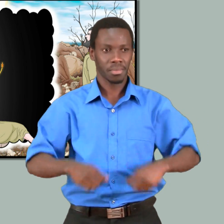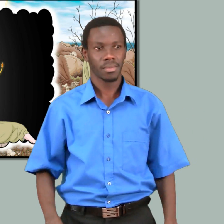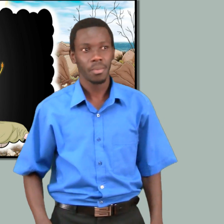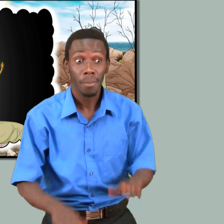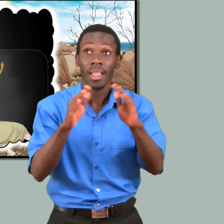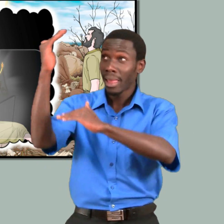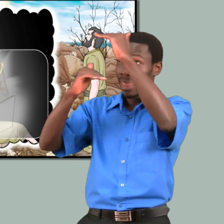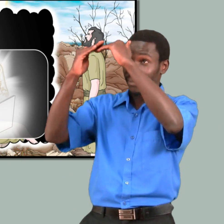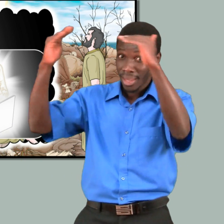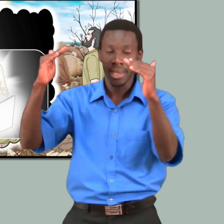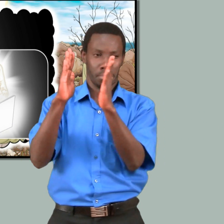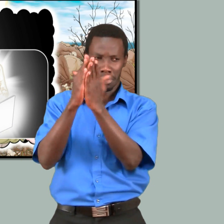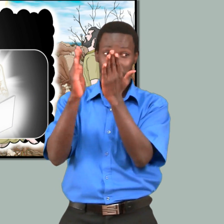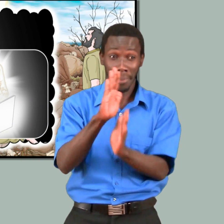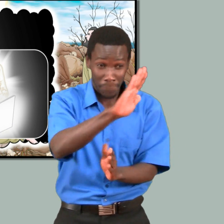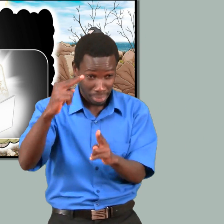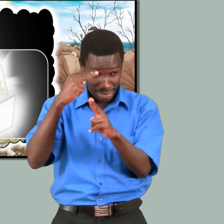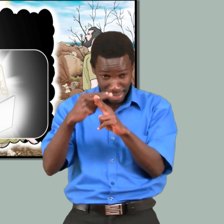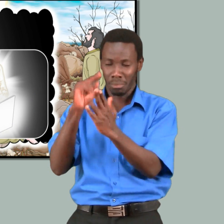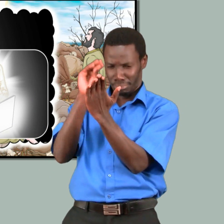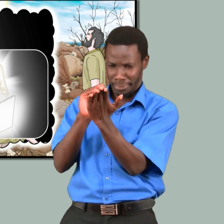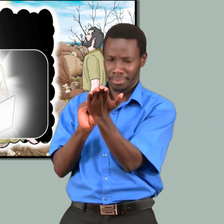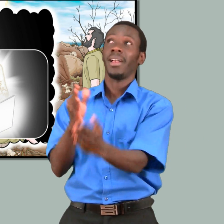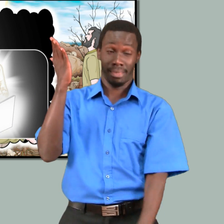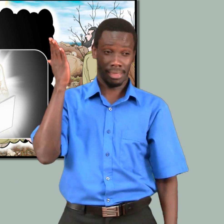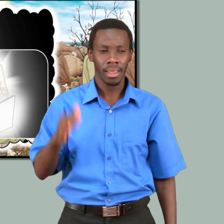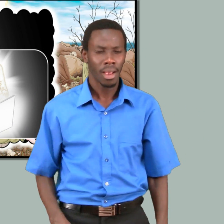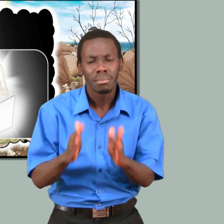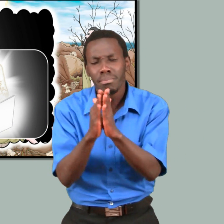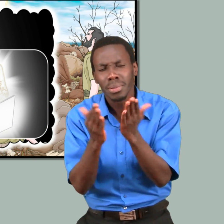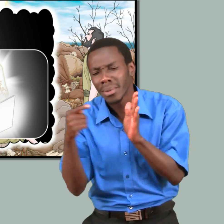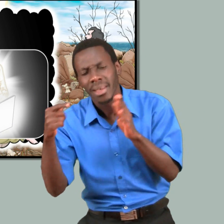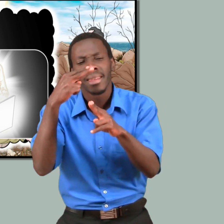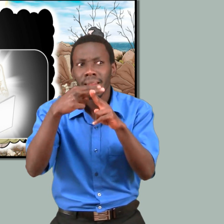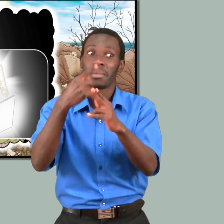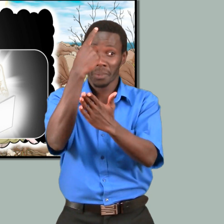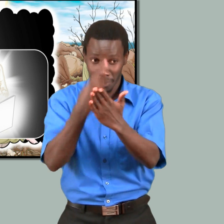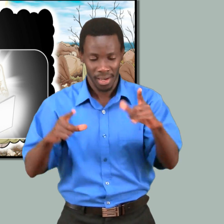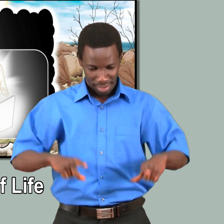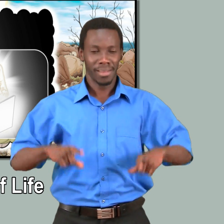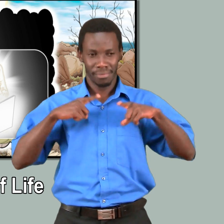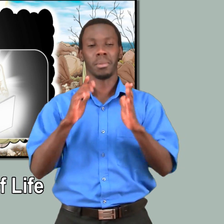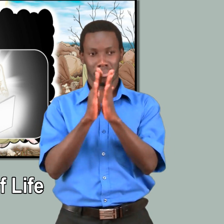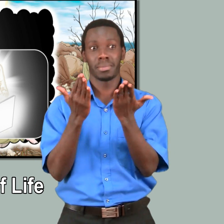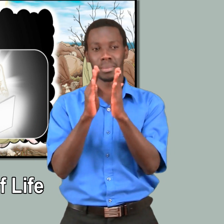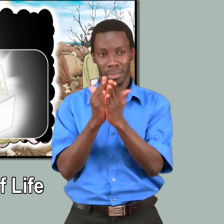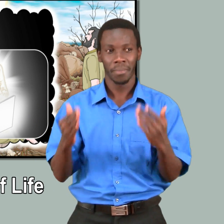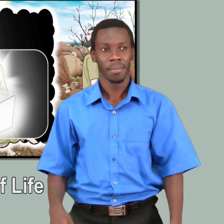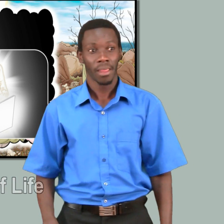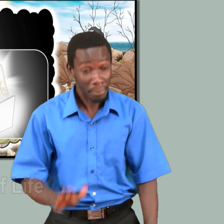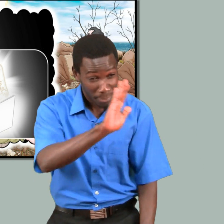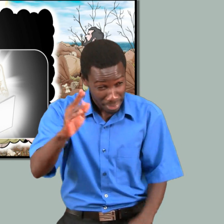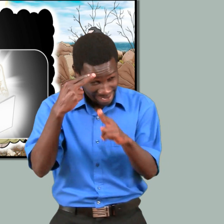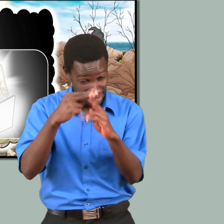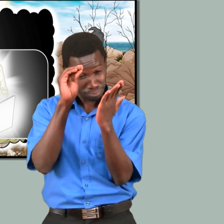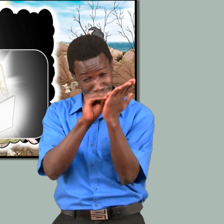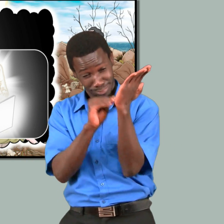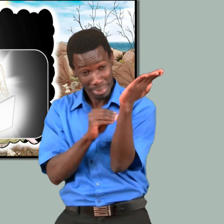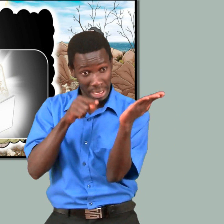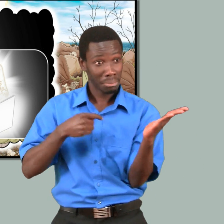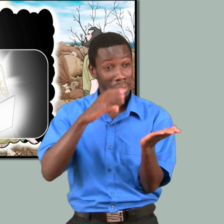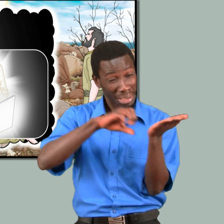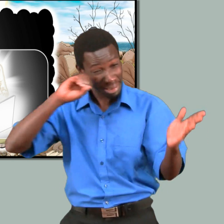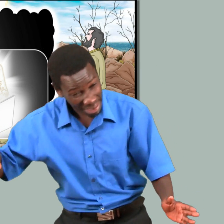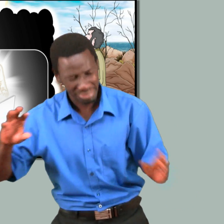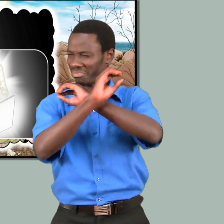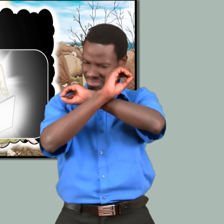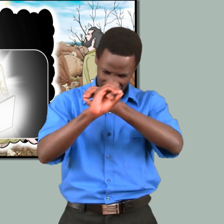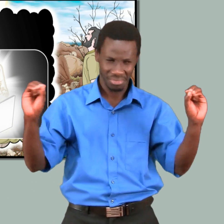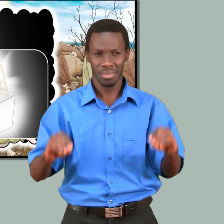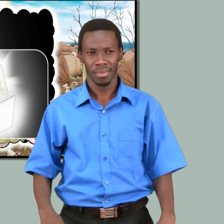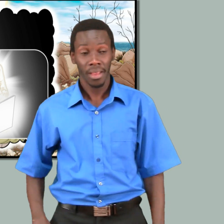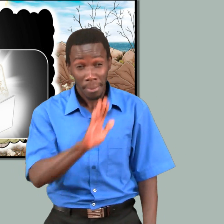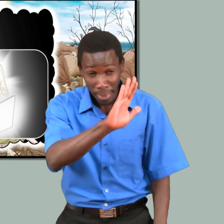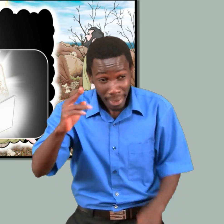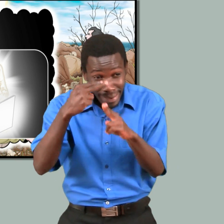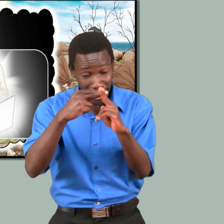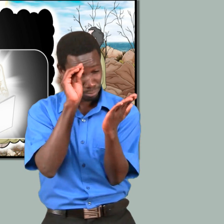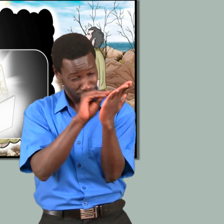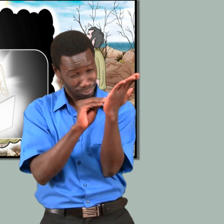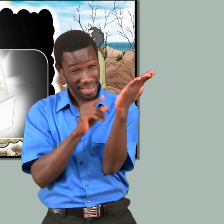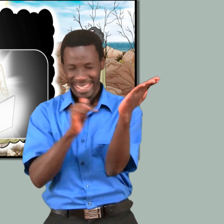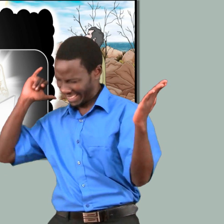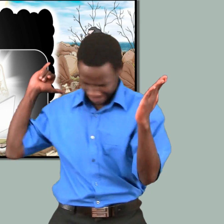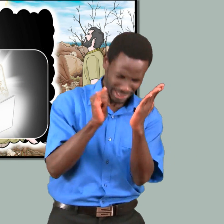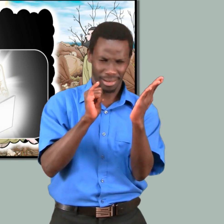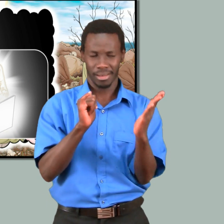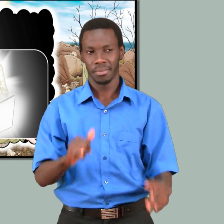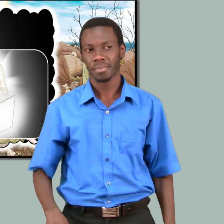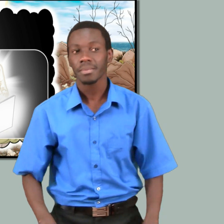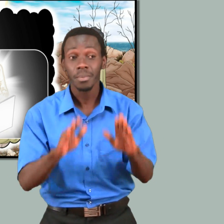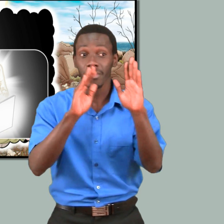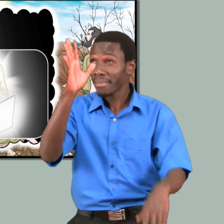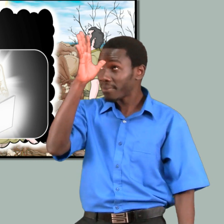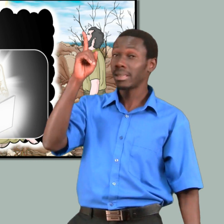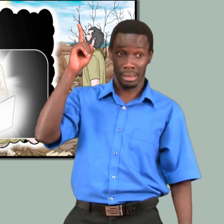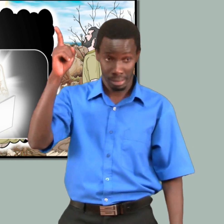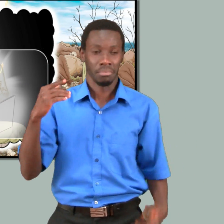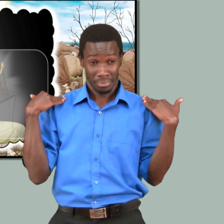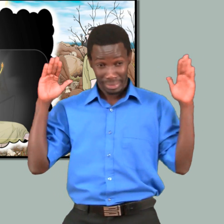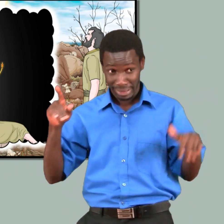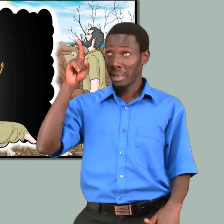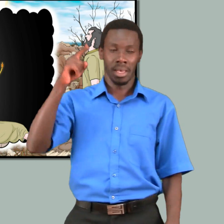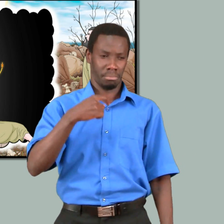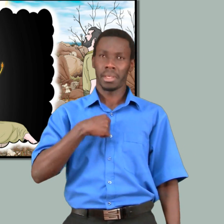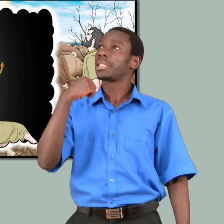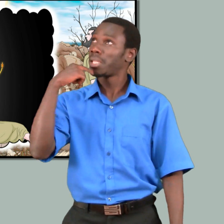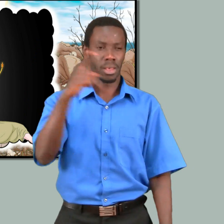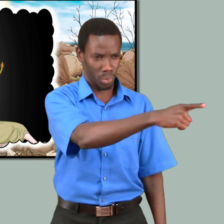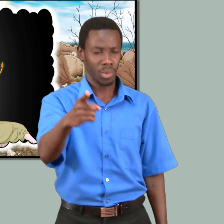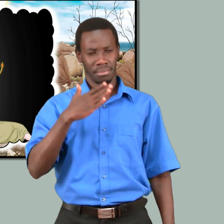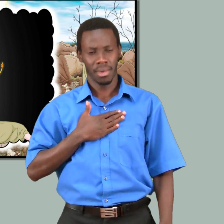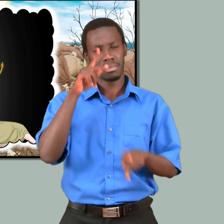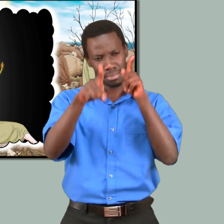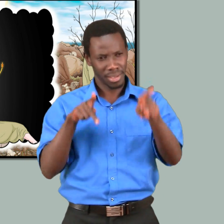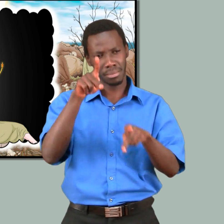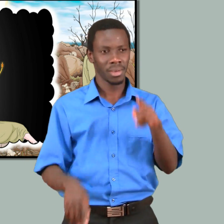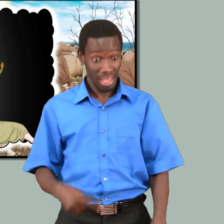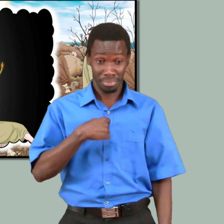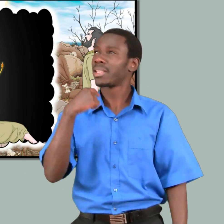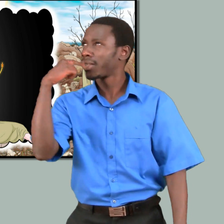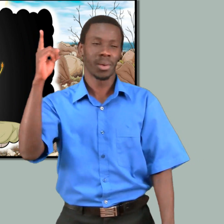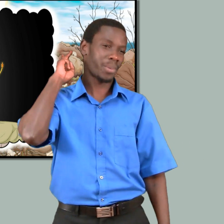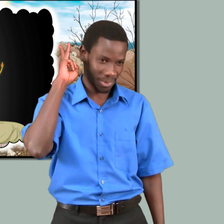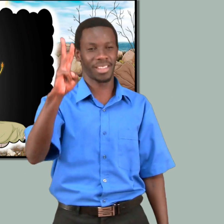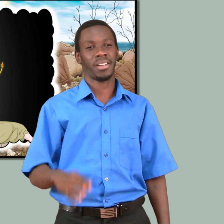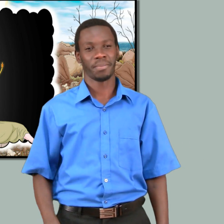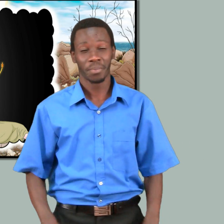And I will never blot out his name from the Book of Life, but I will confess his name before My Father and His angels.